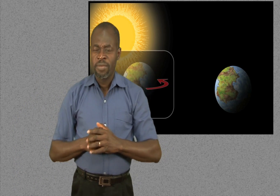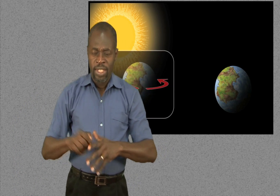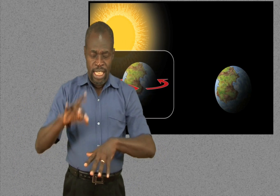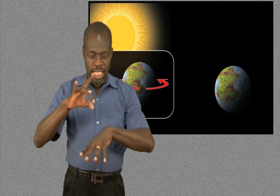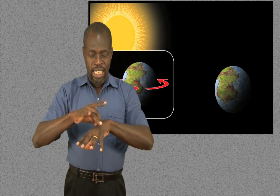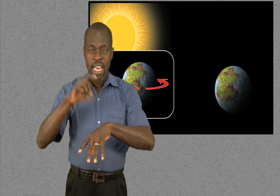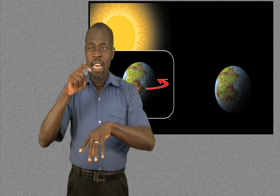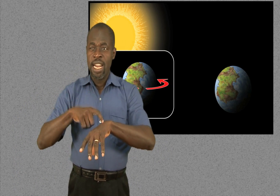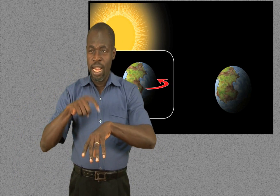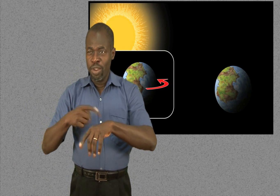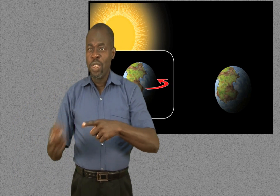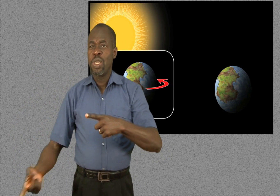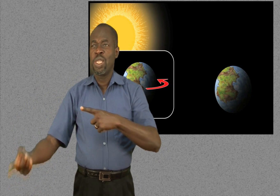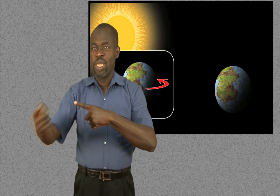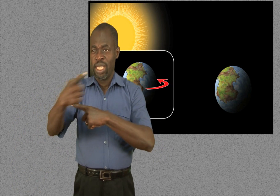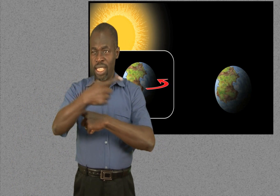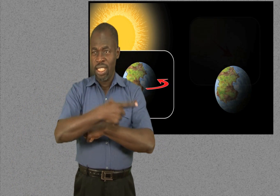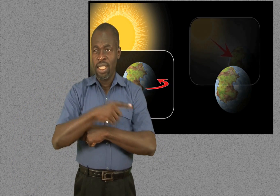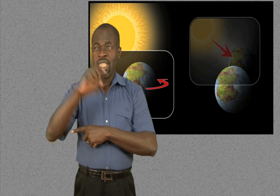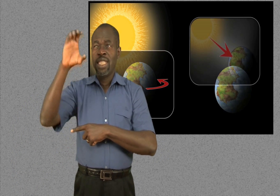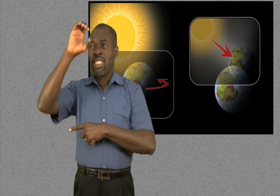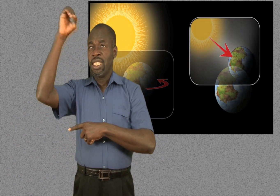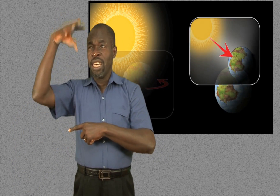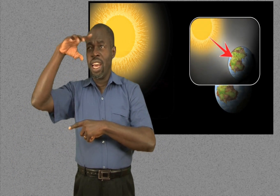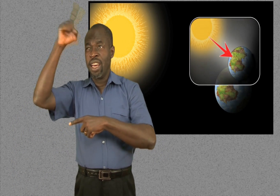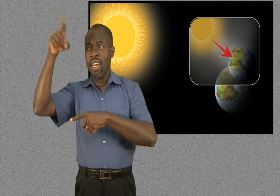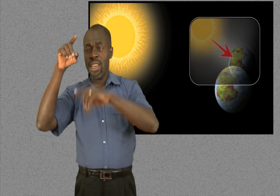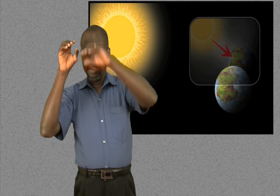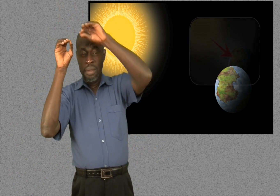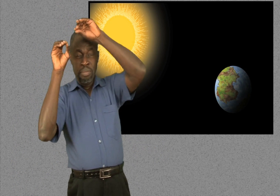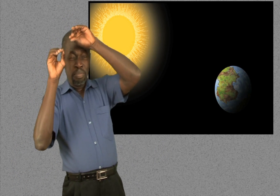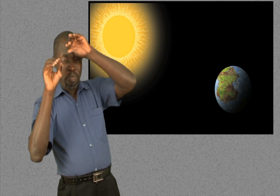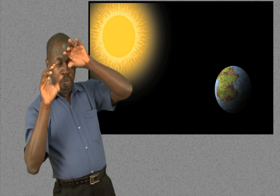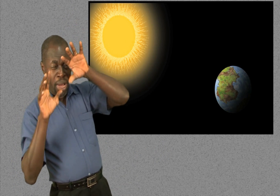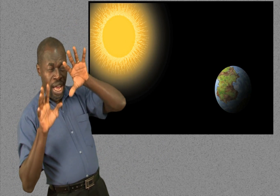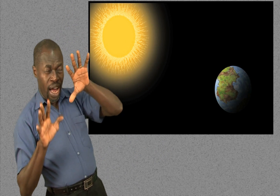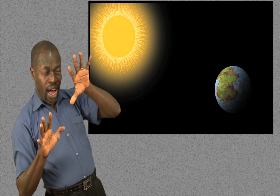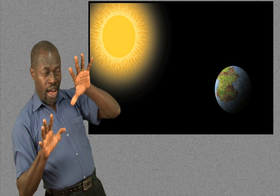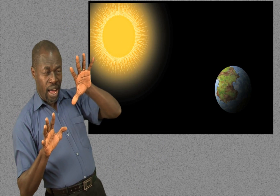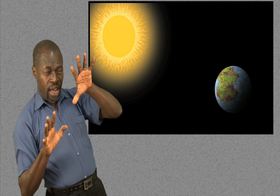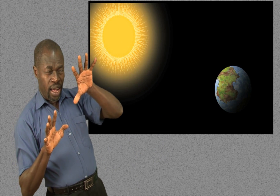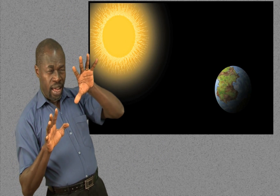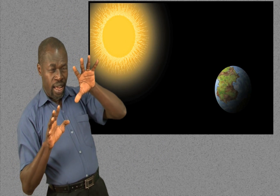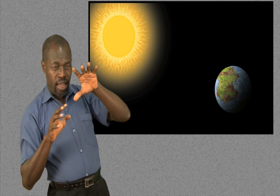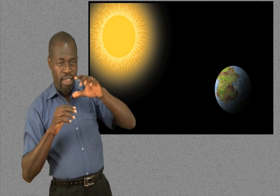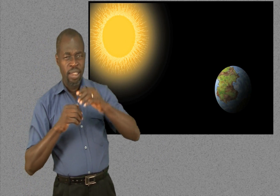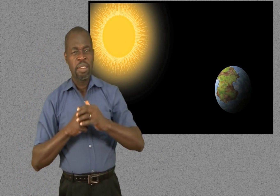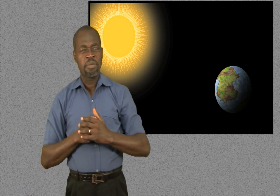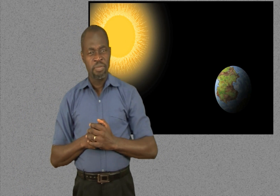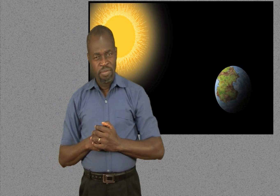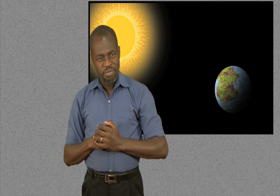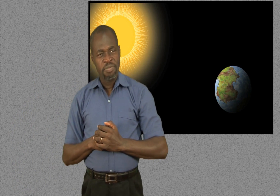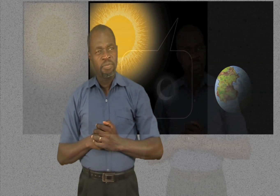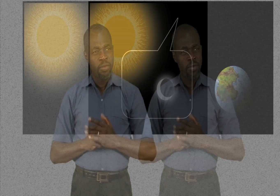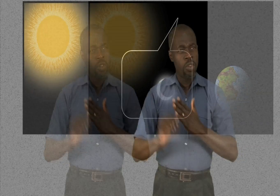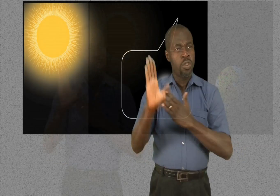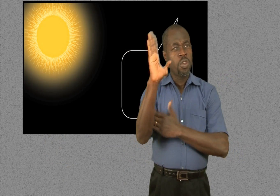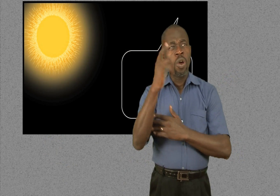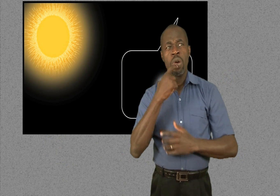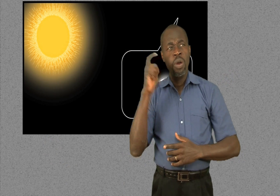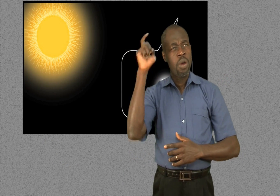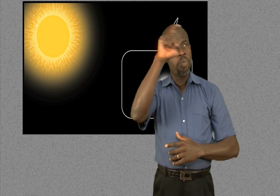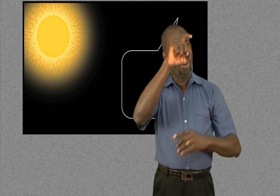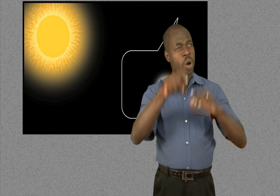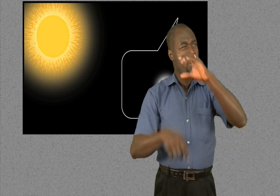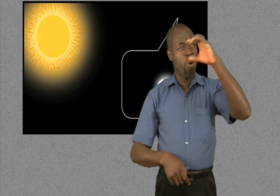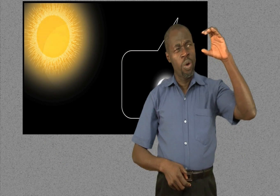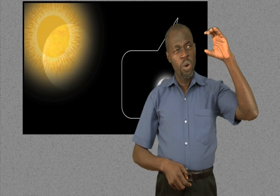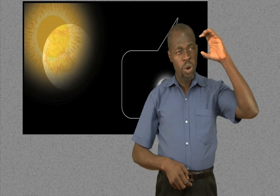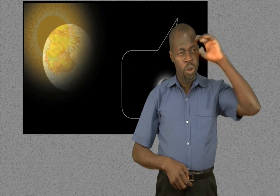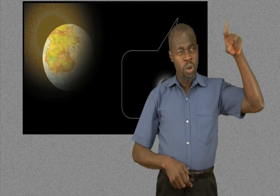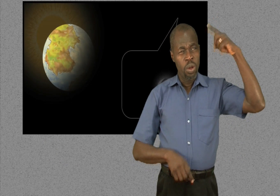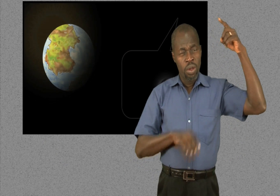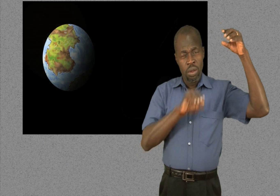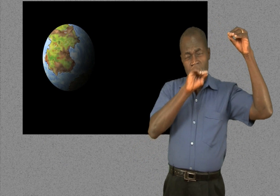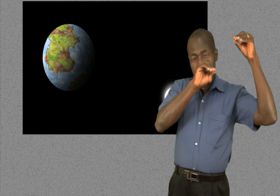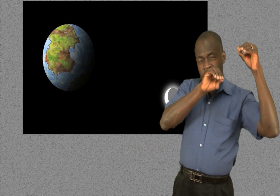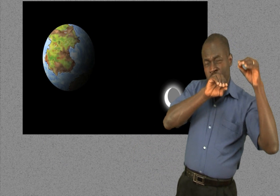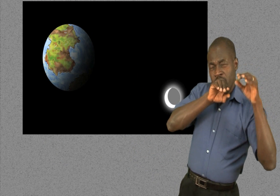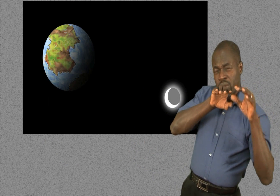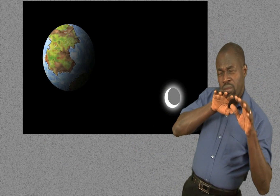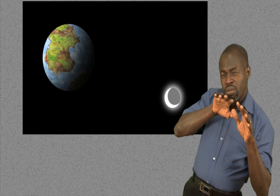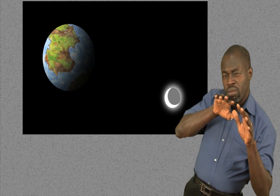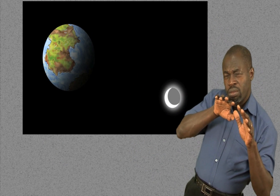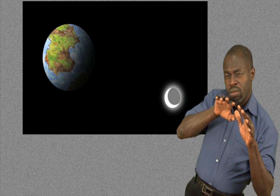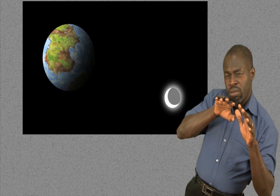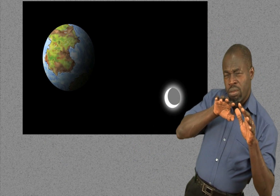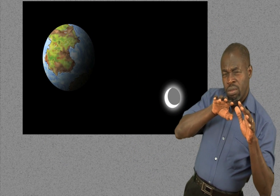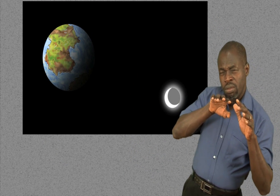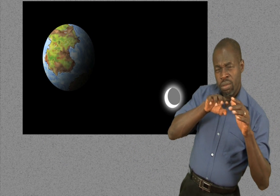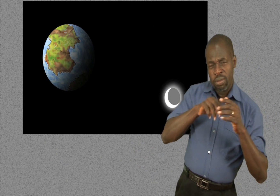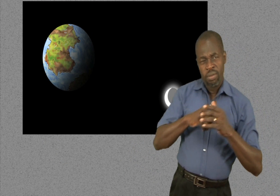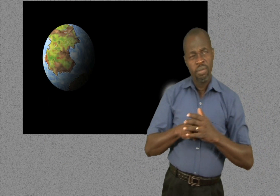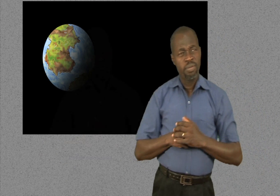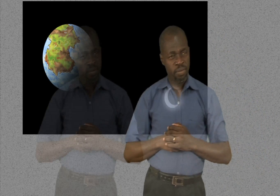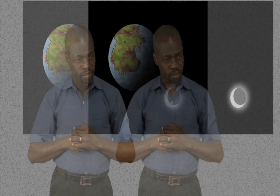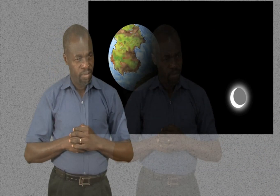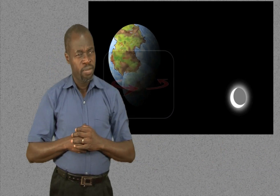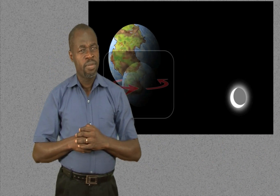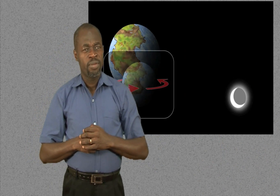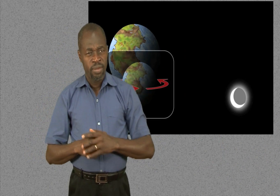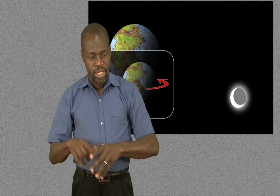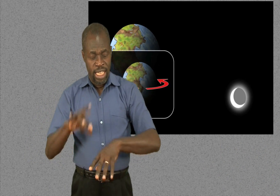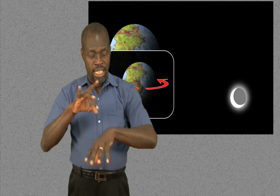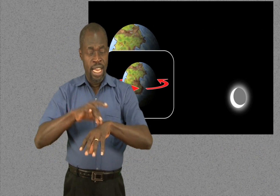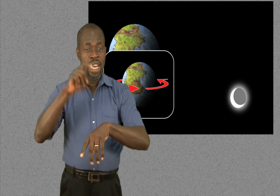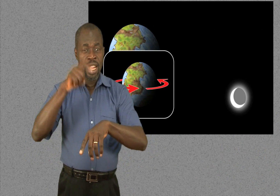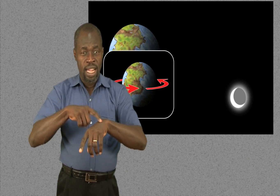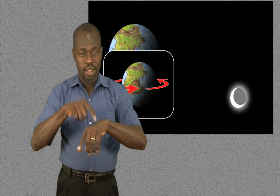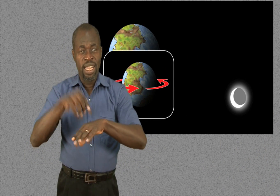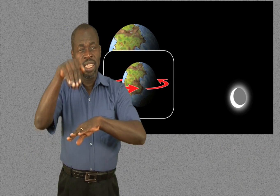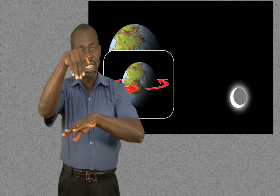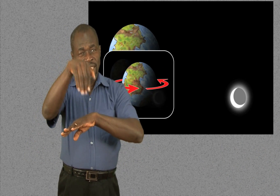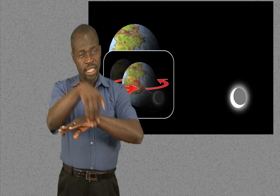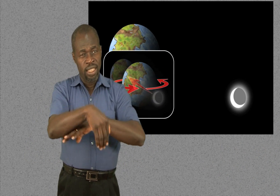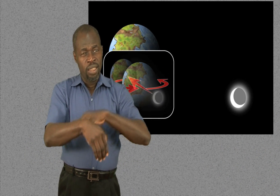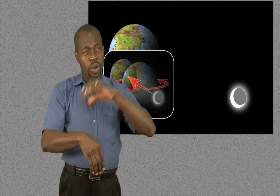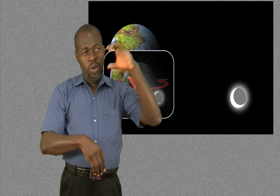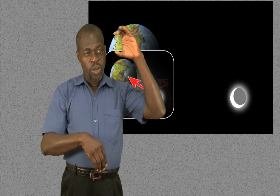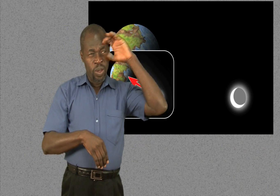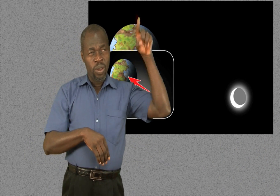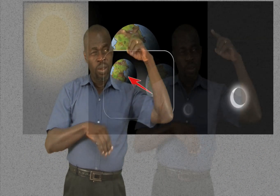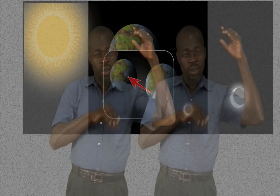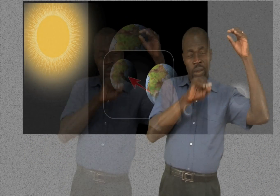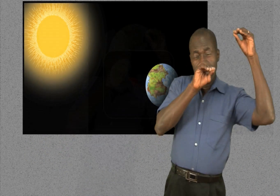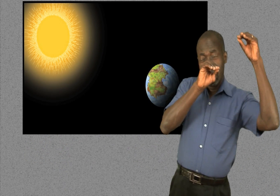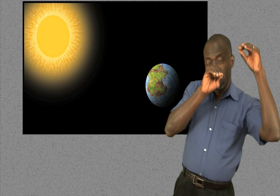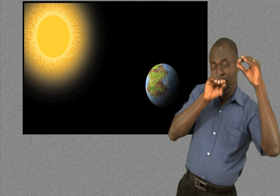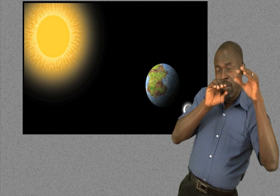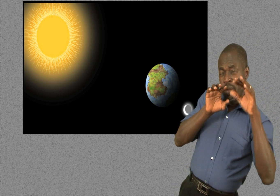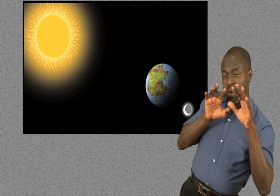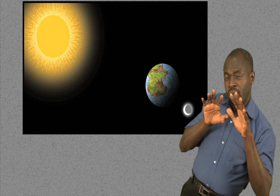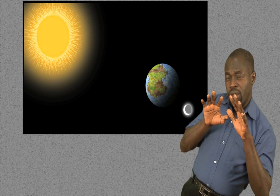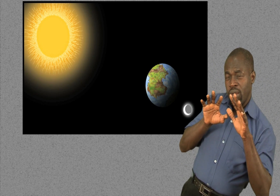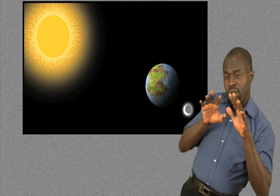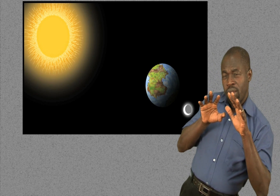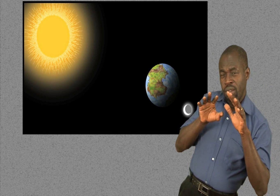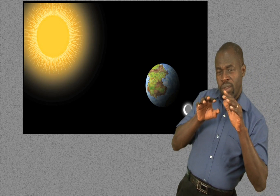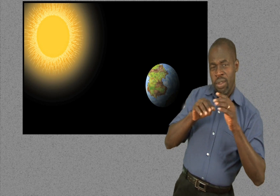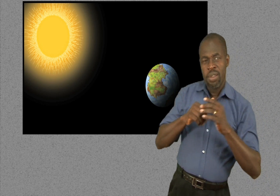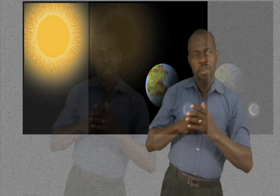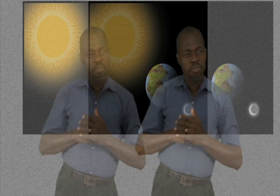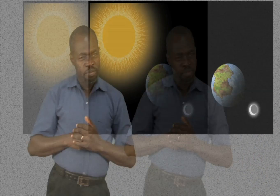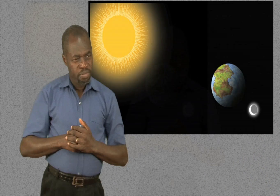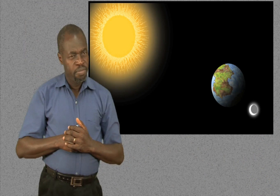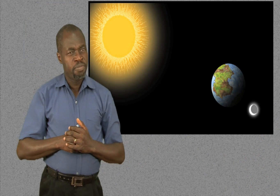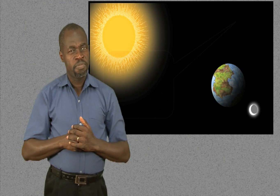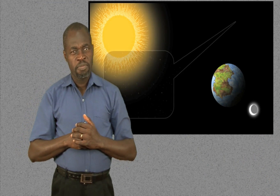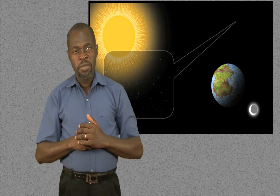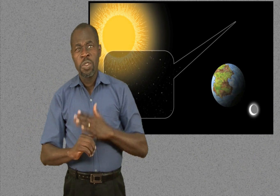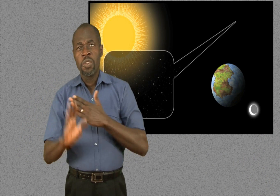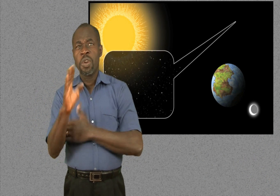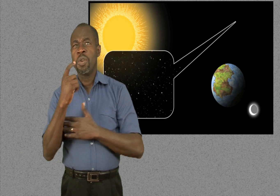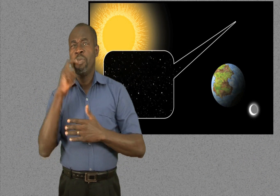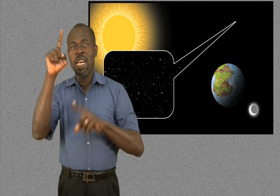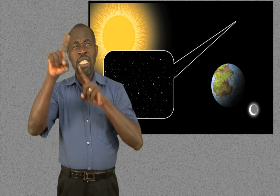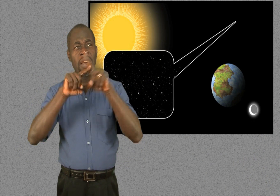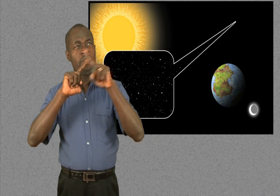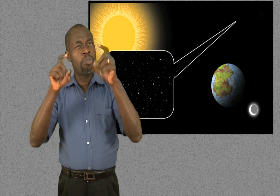And let them serve as lights in the expanse of the sky to shine upon the earth.” And it was so. God made two great lights: the greater light to rule the day and the lesser light to rule the night.